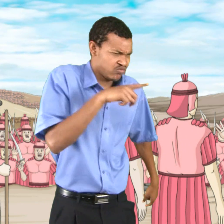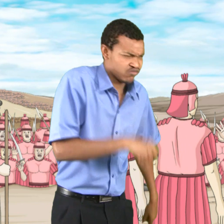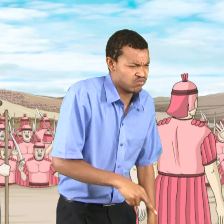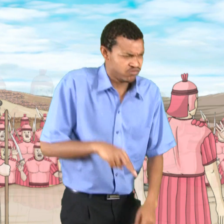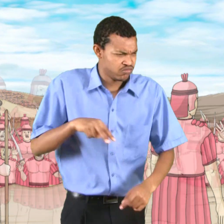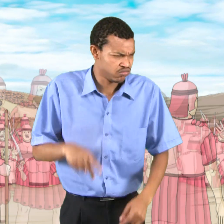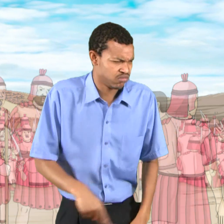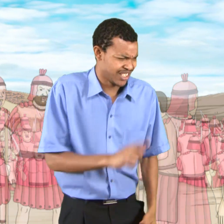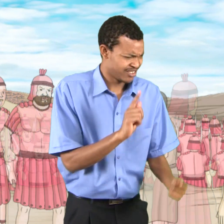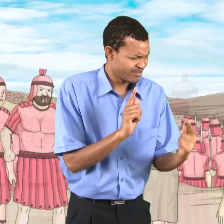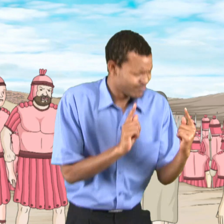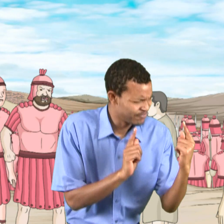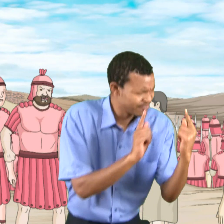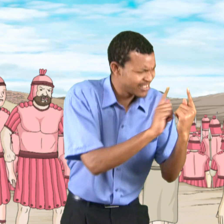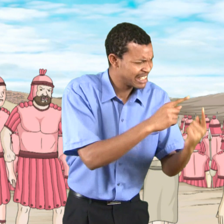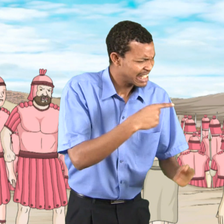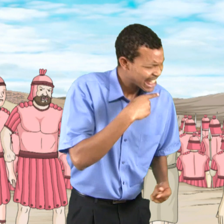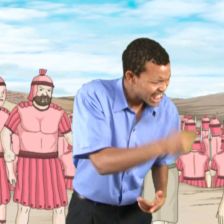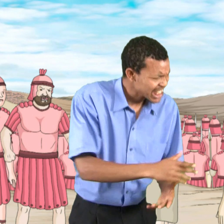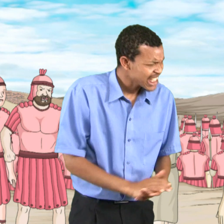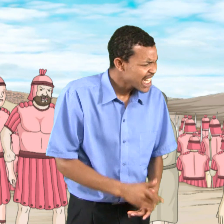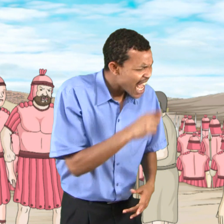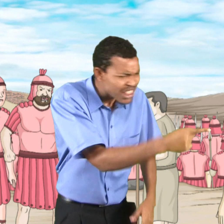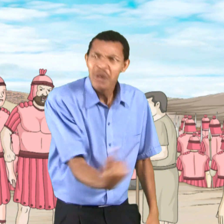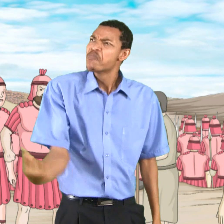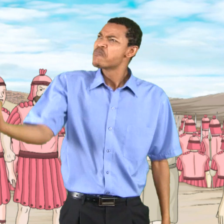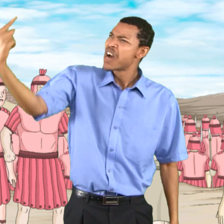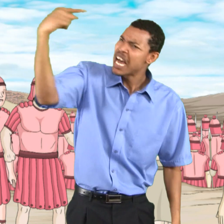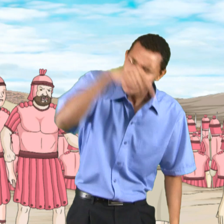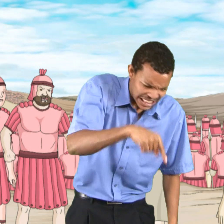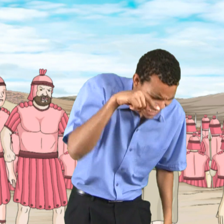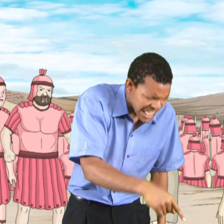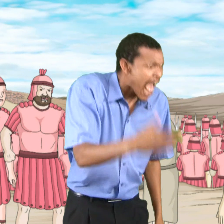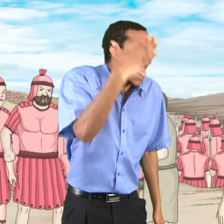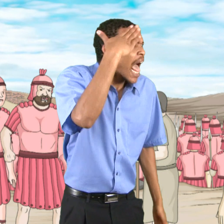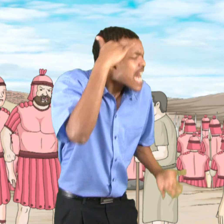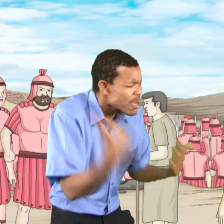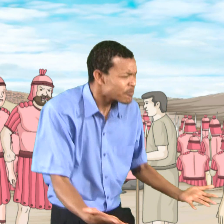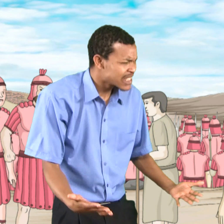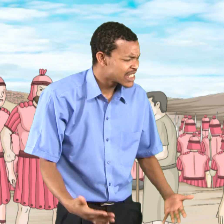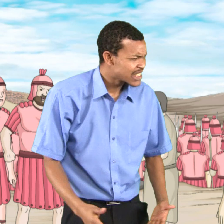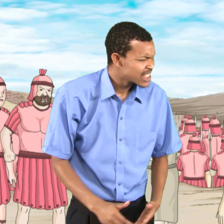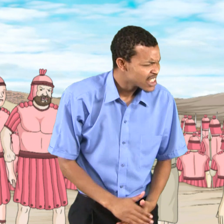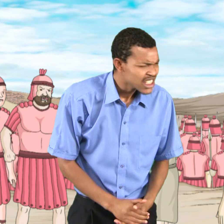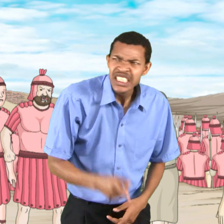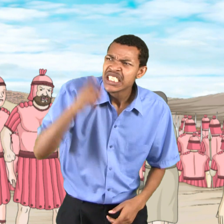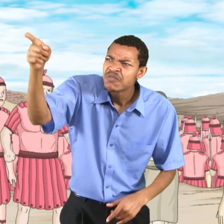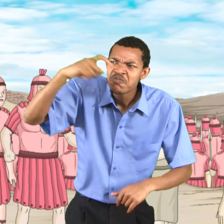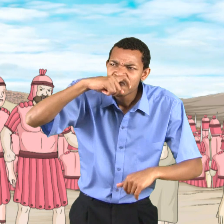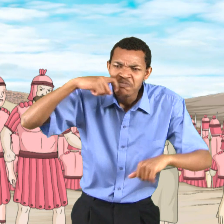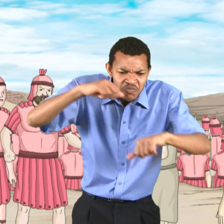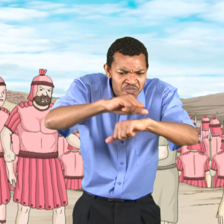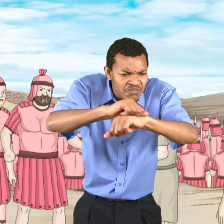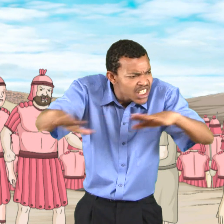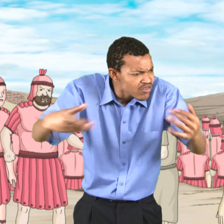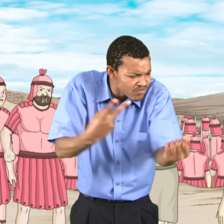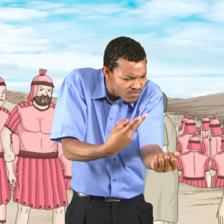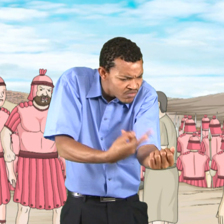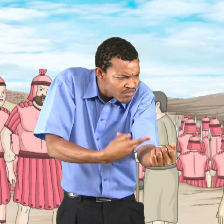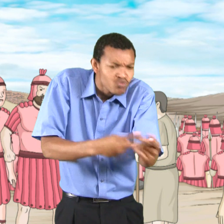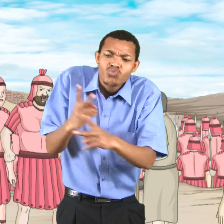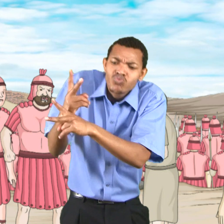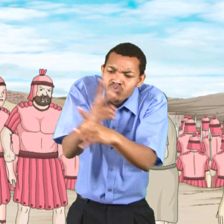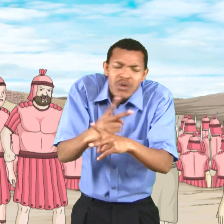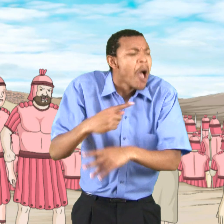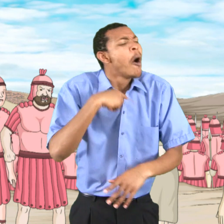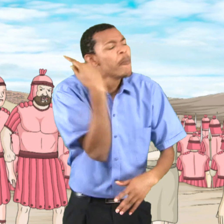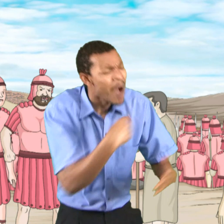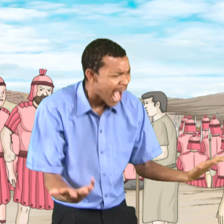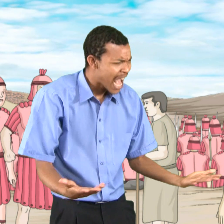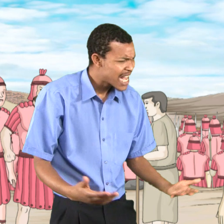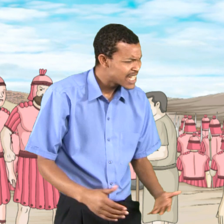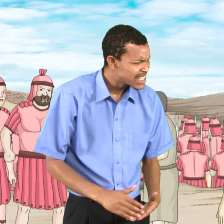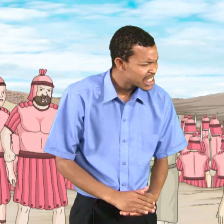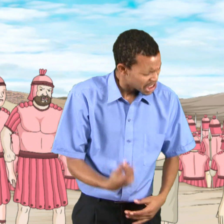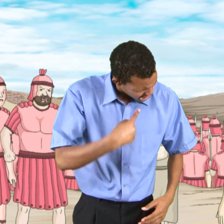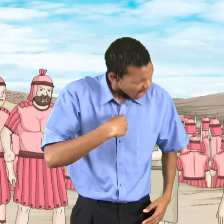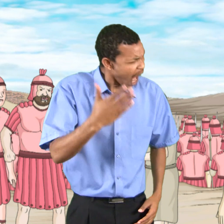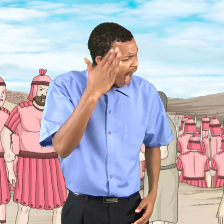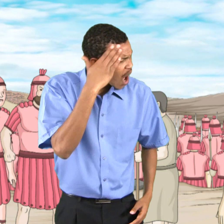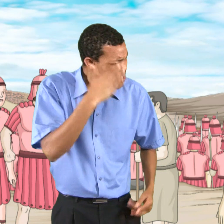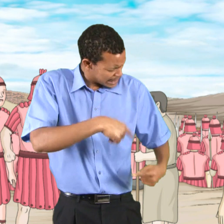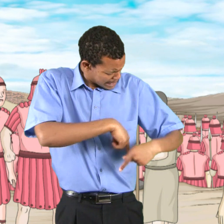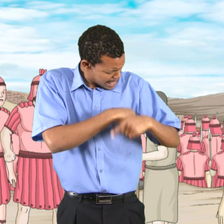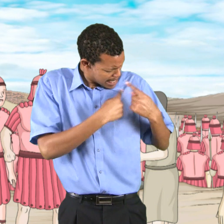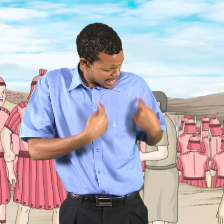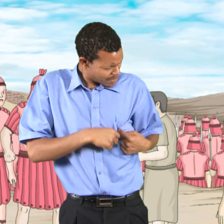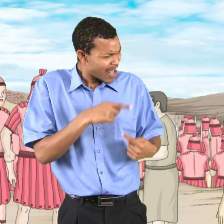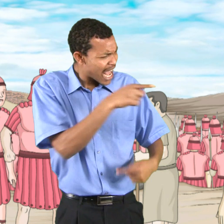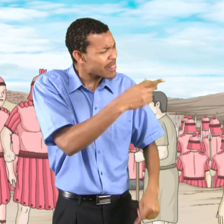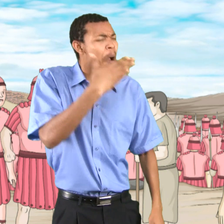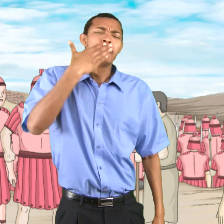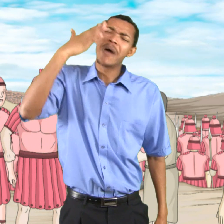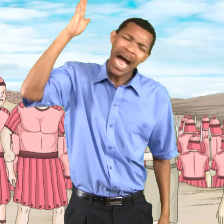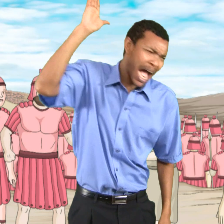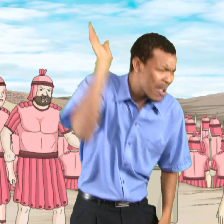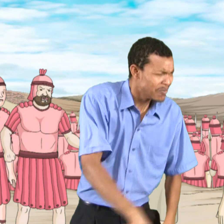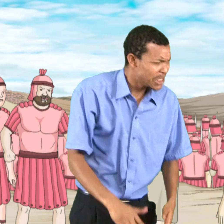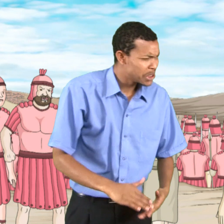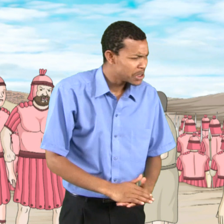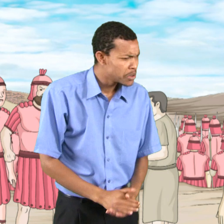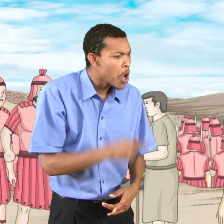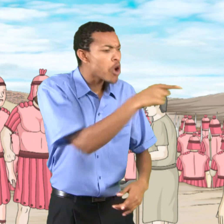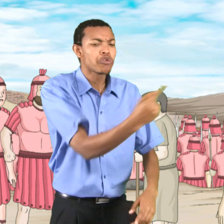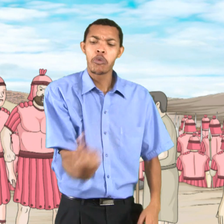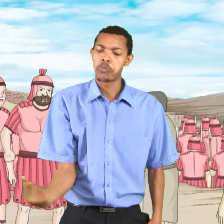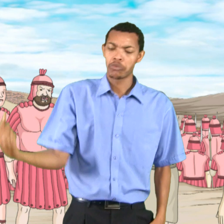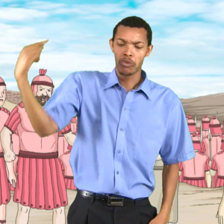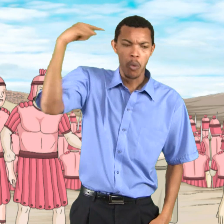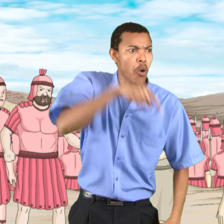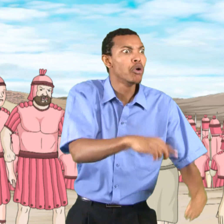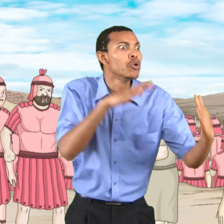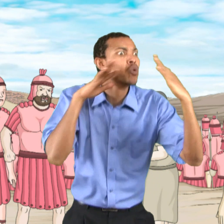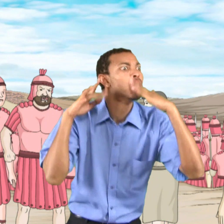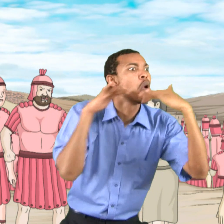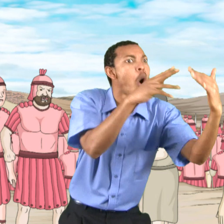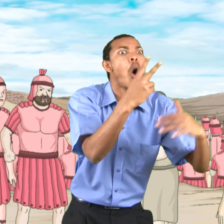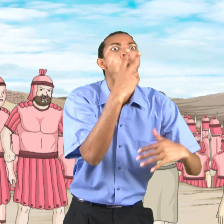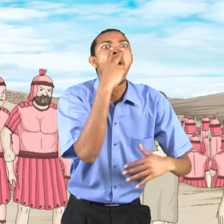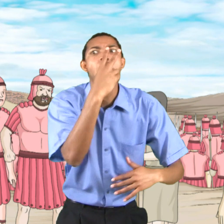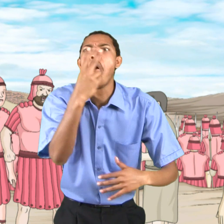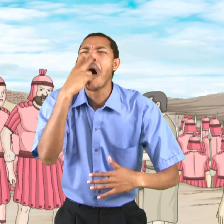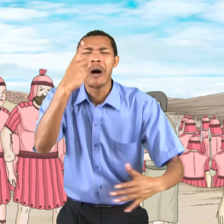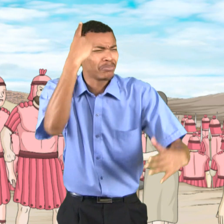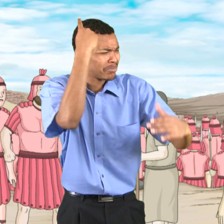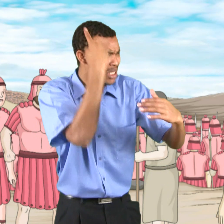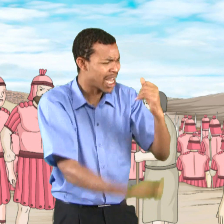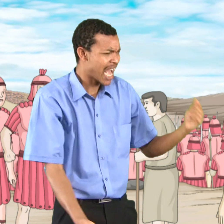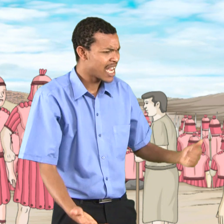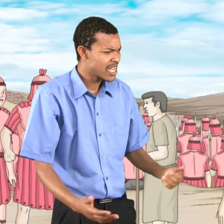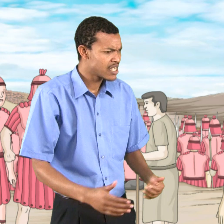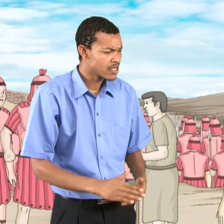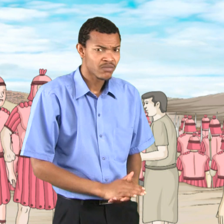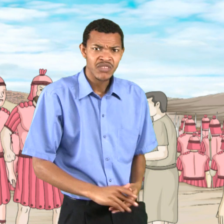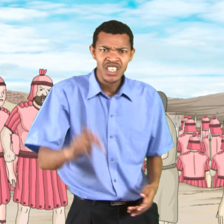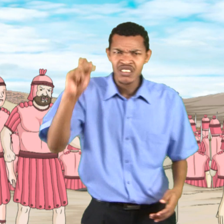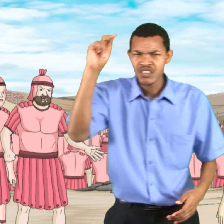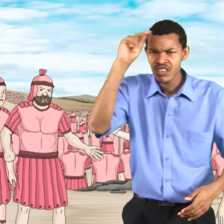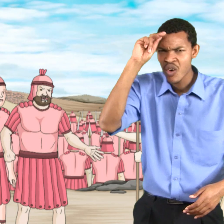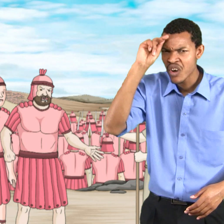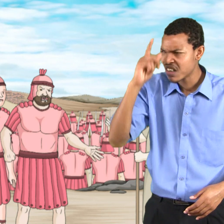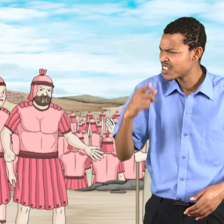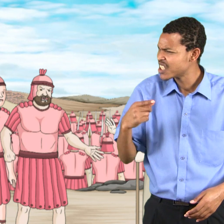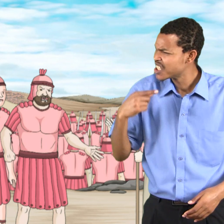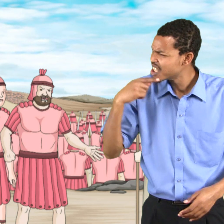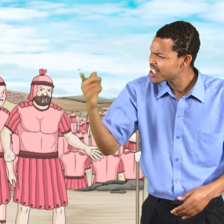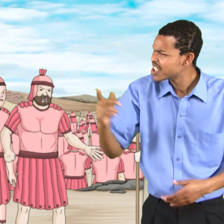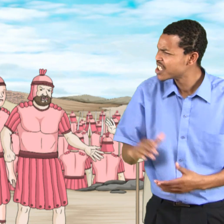Now when David’s oldest brother Eliab heard him speaking to the men, his anger burned against David. “Why have you come down here?” he asked.